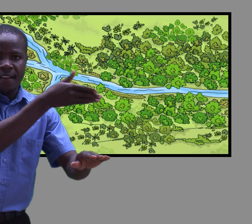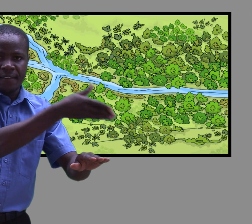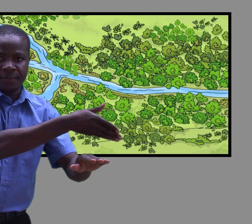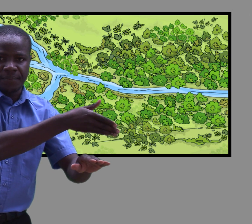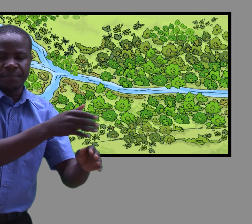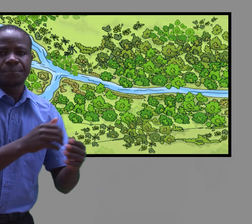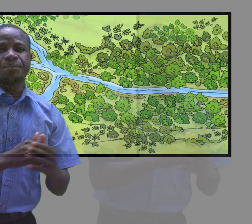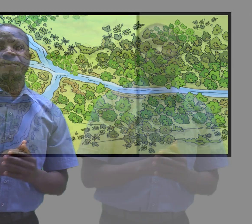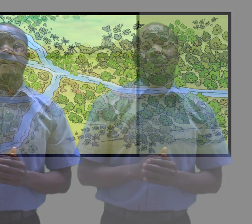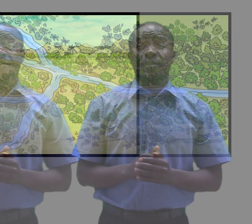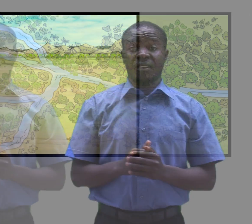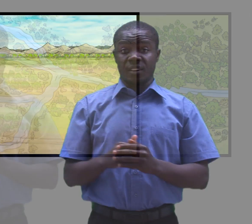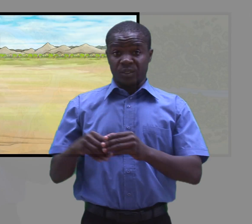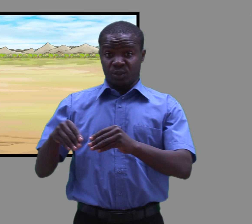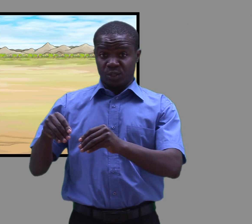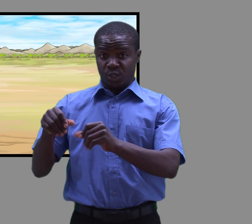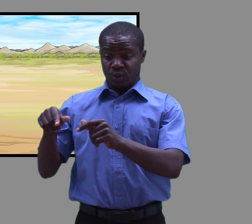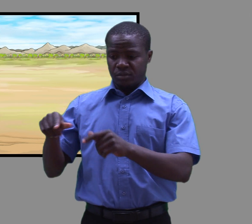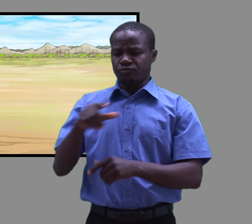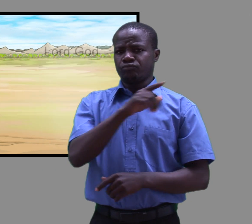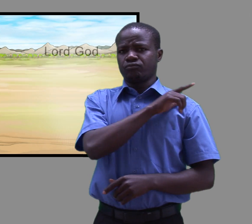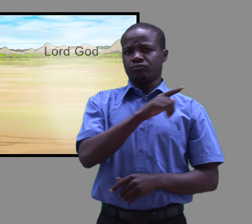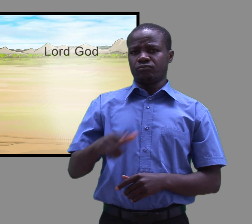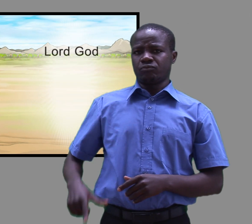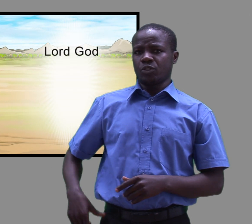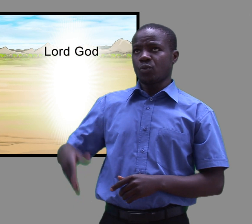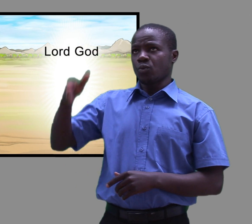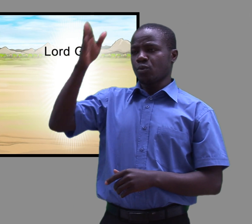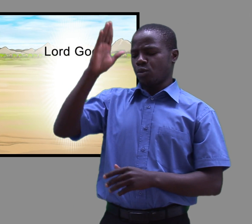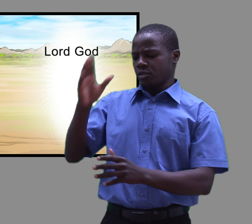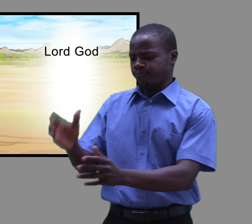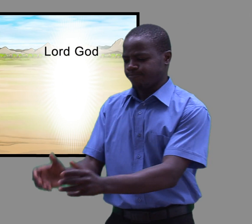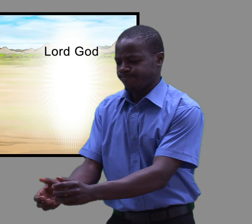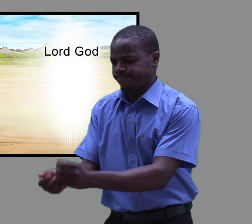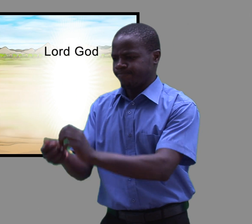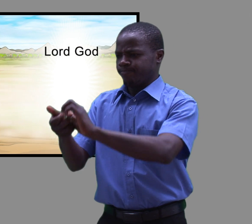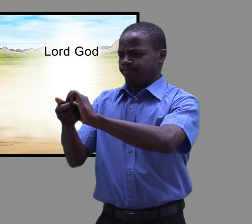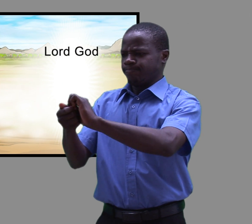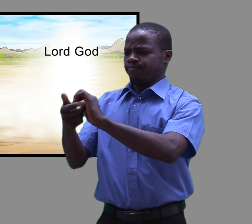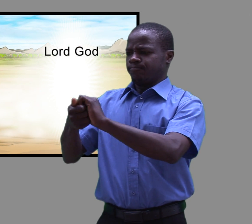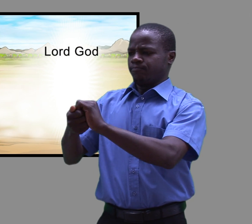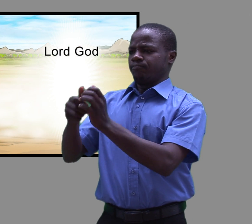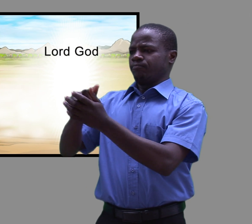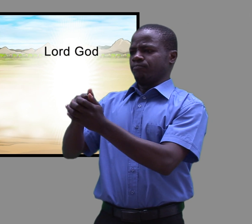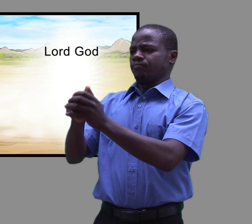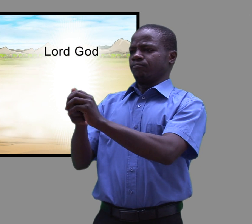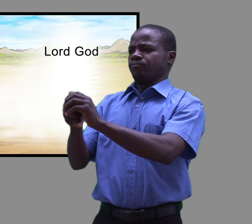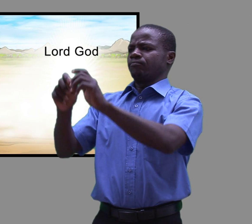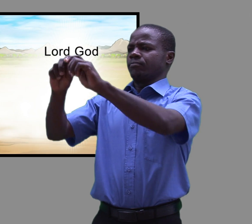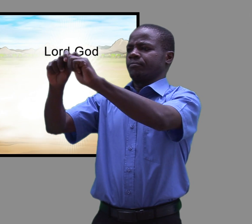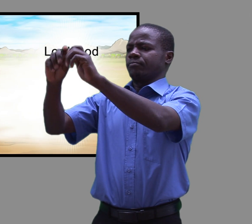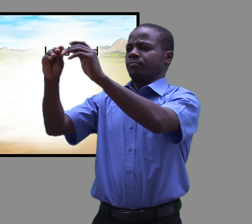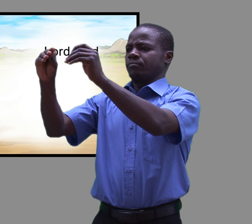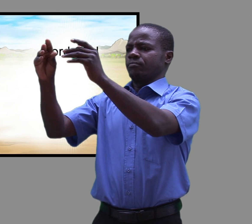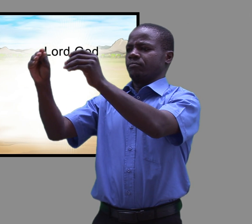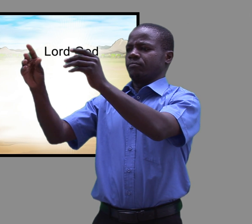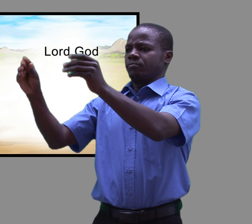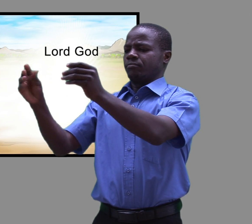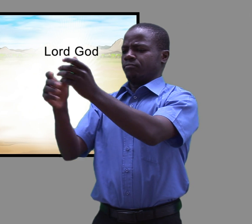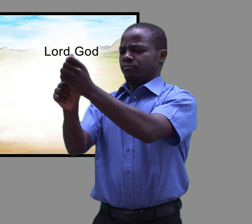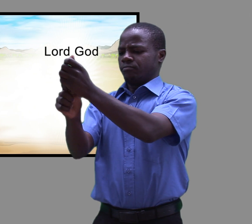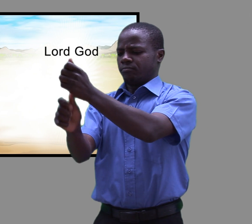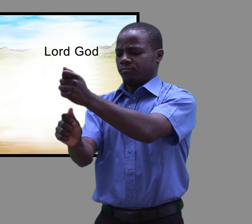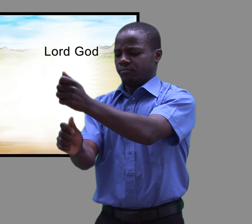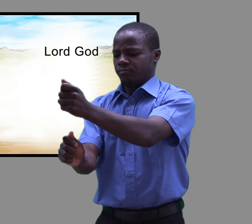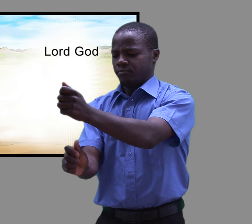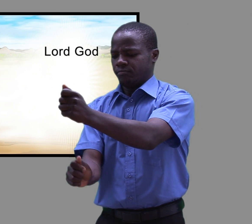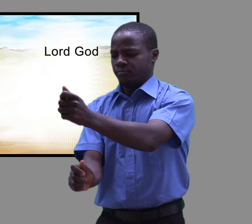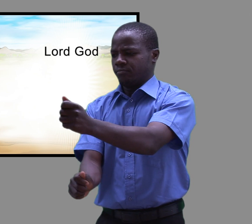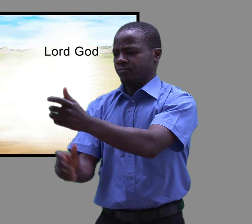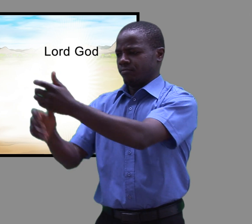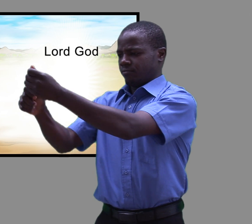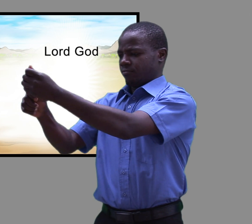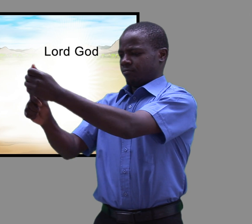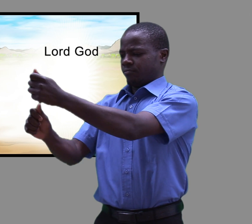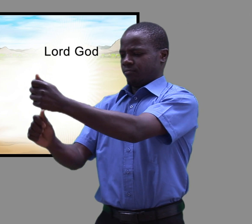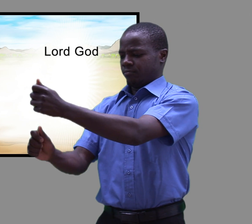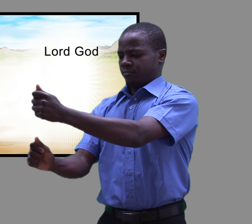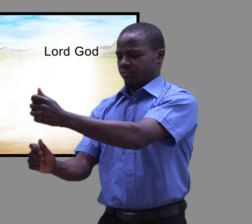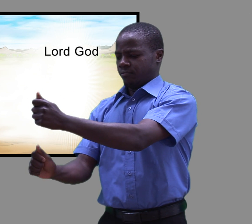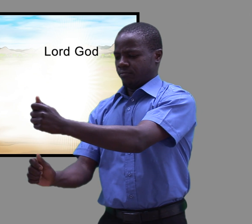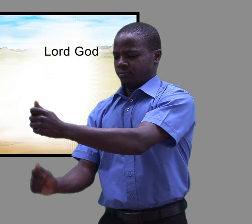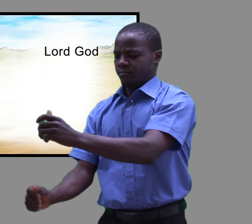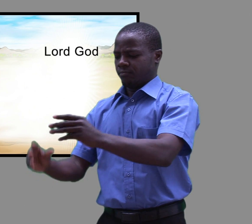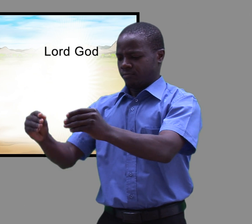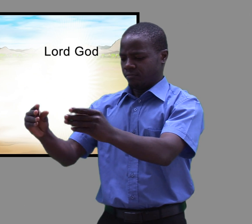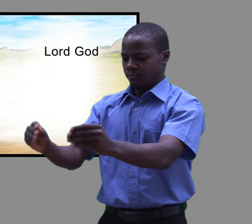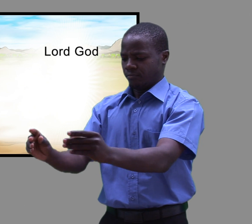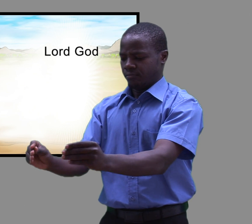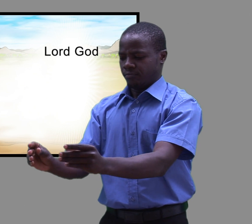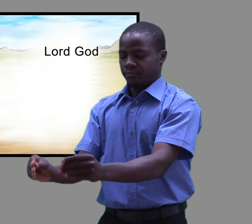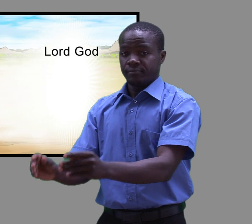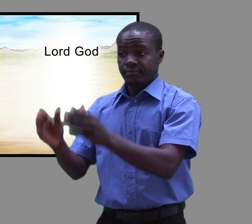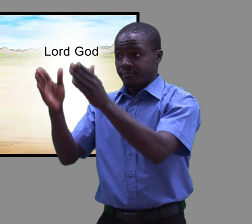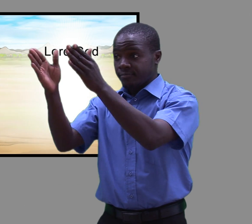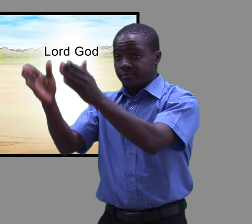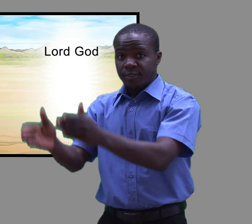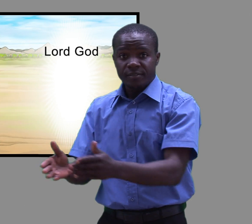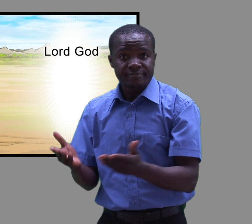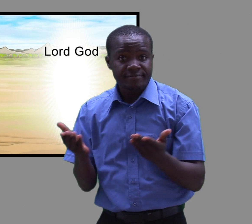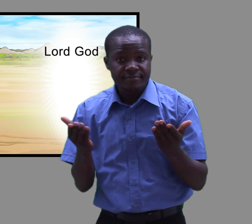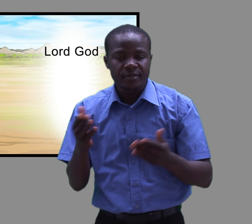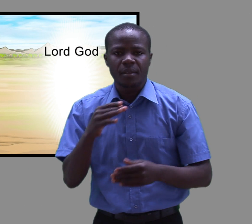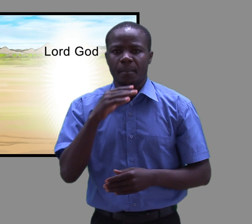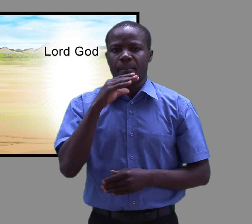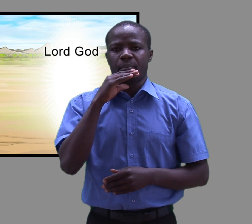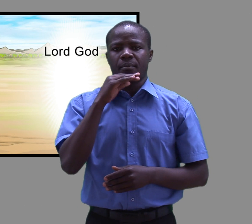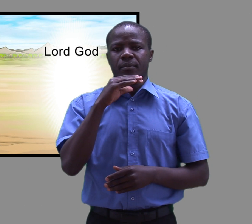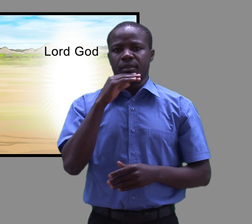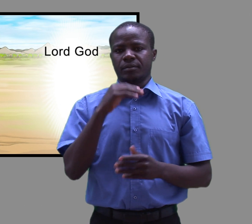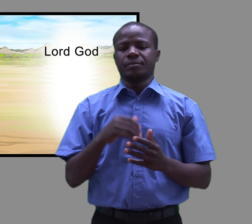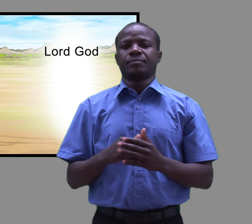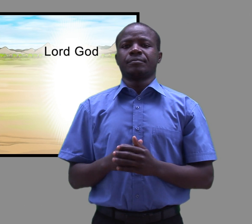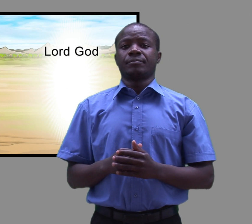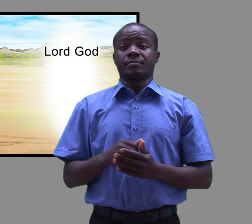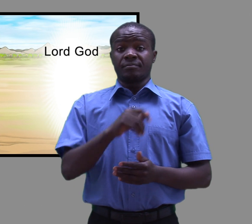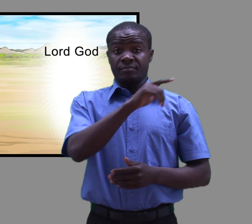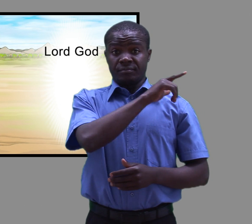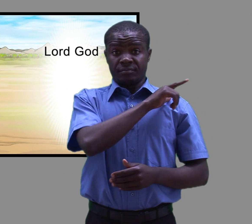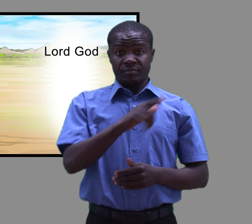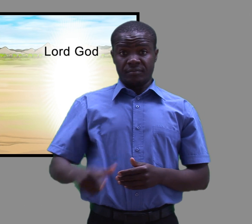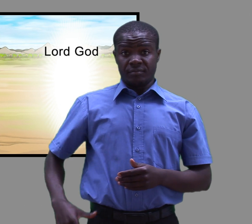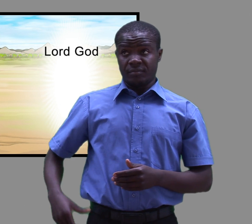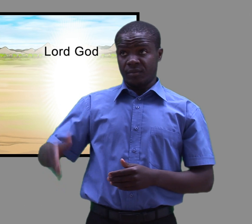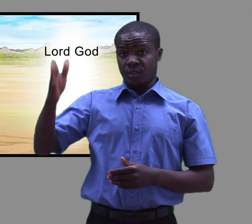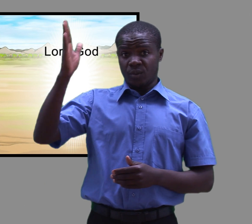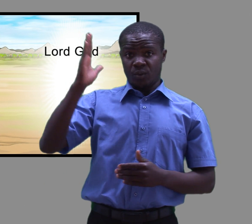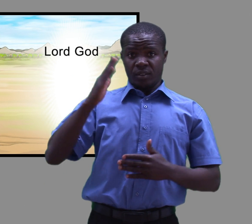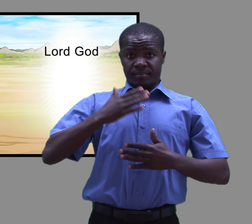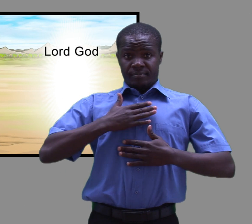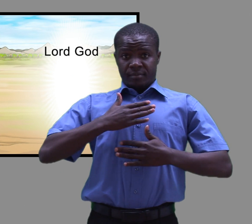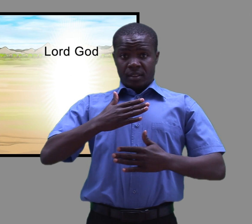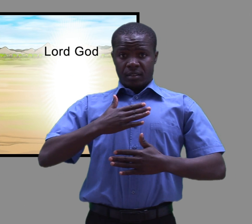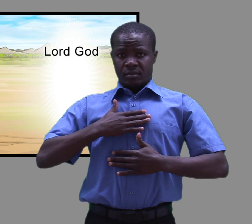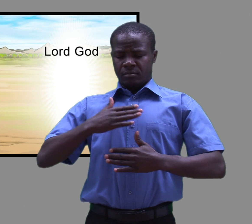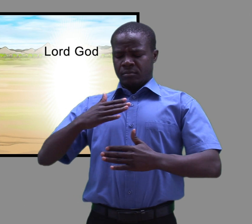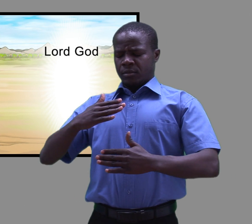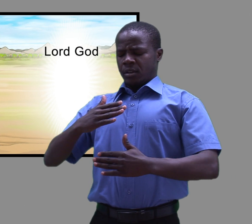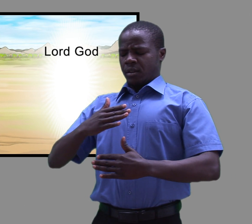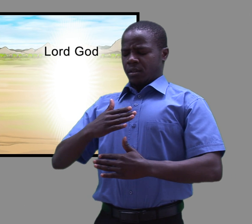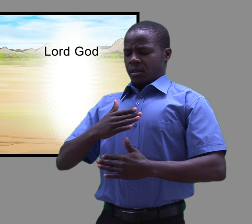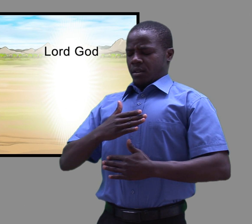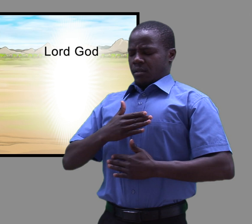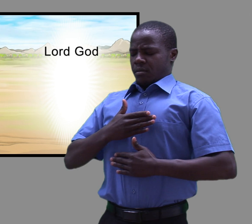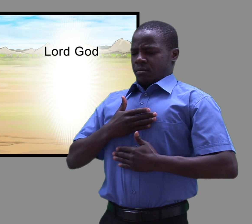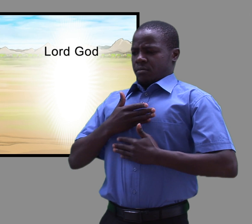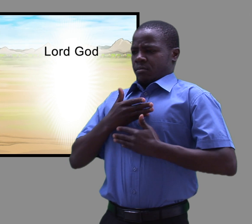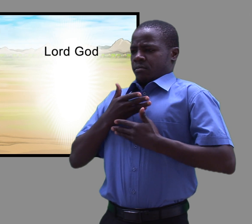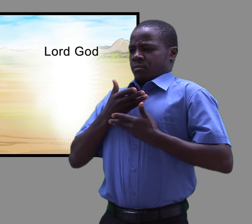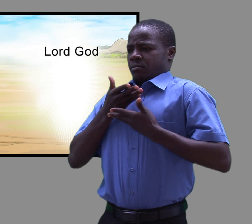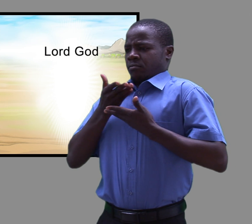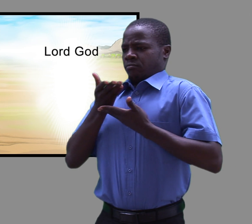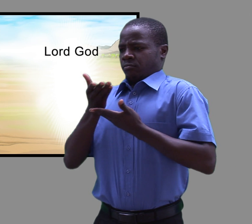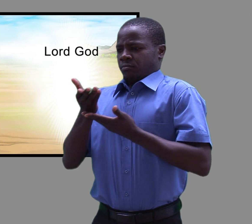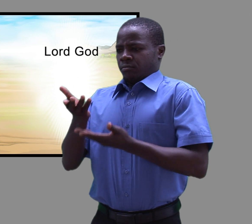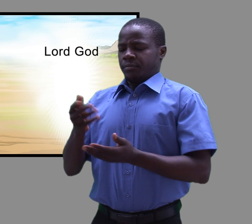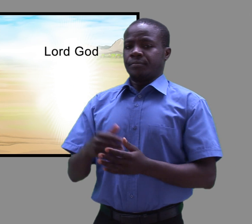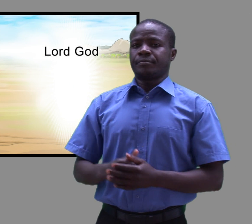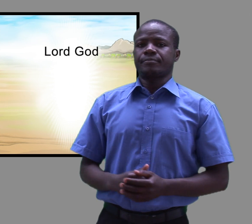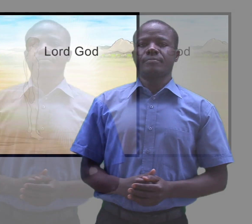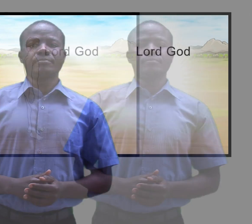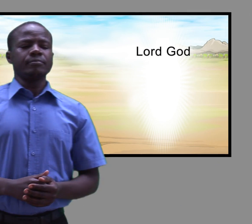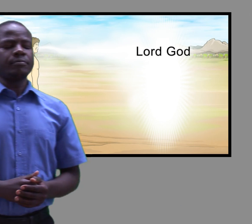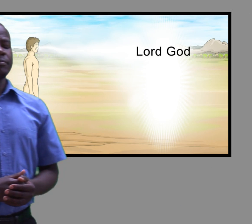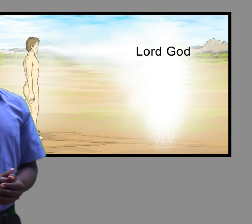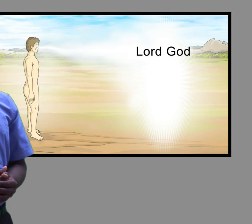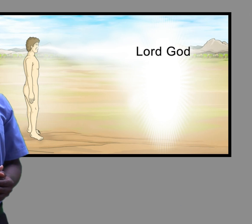Then the LORD God formed man from the dust of the ground and breathed the breath of life into his nostrils, and the man became a living being. And the LORD God planted a garden in Eden, in the east, where He placed the man He had formed. Out of the ground the LORD God gave growth to every tree that is pleasing to the eye and good for food. And in the middle of the garden were the tree of life and the tree of the knowledge of good and evil.